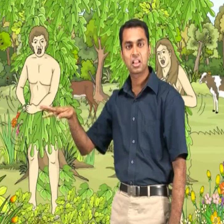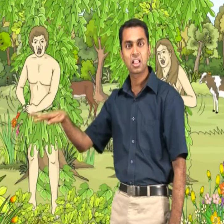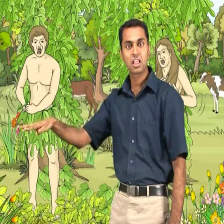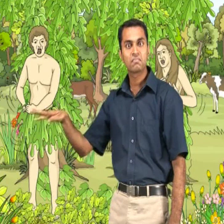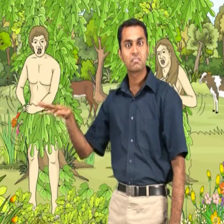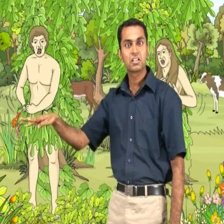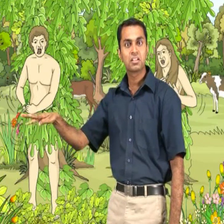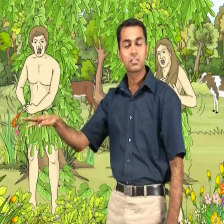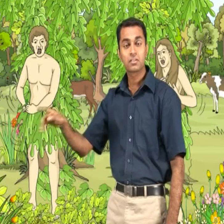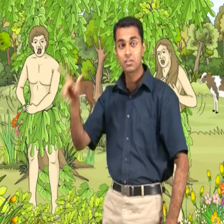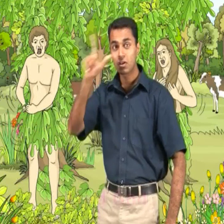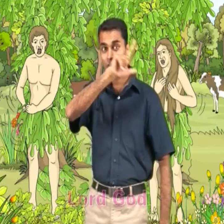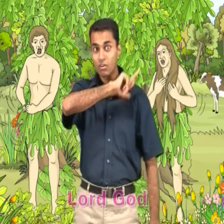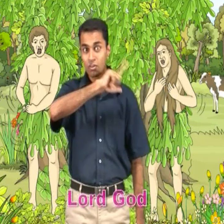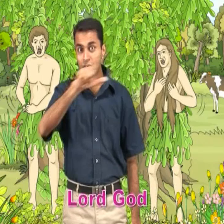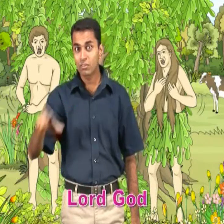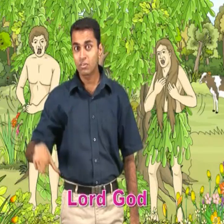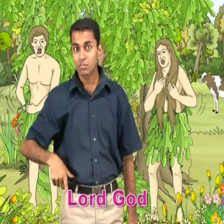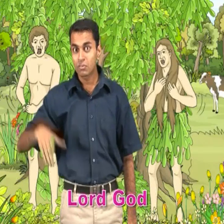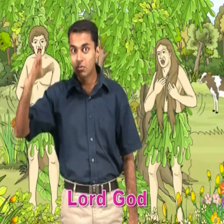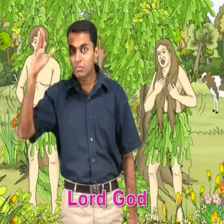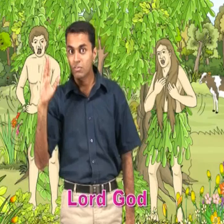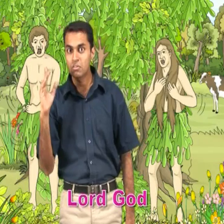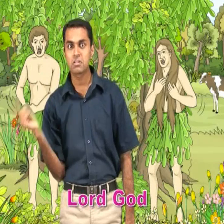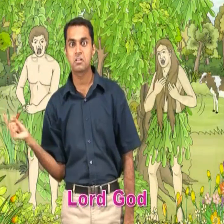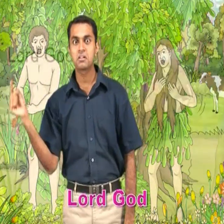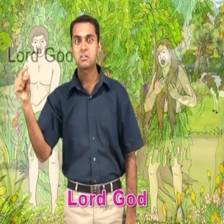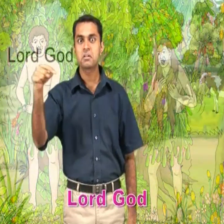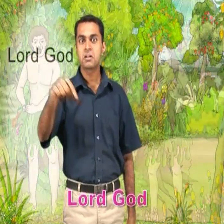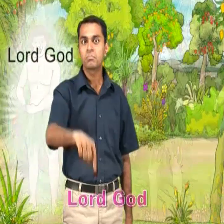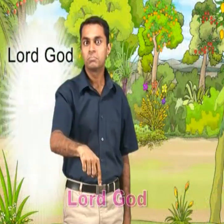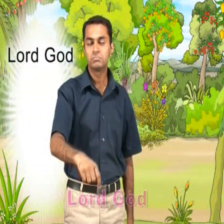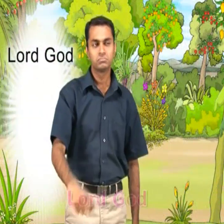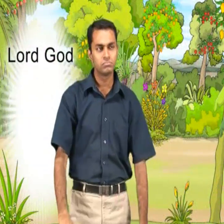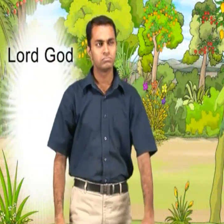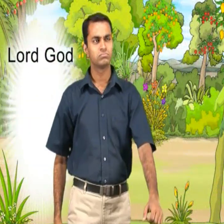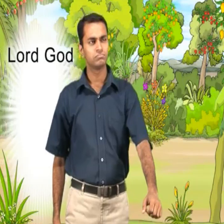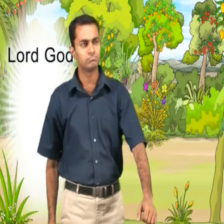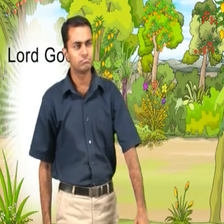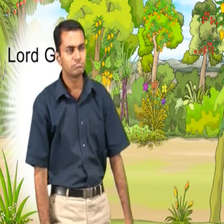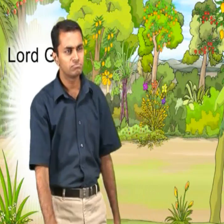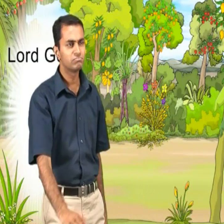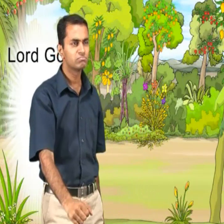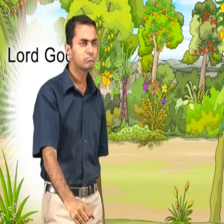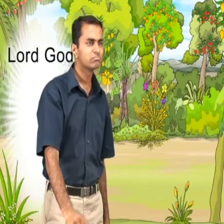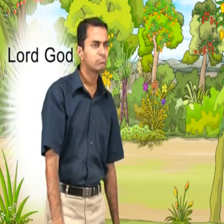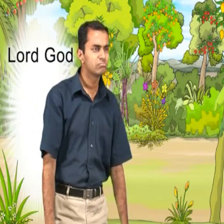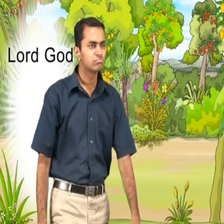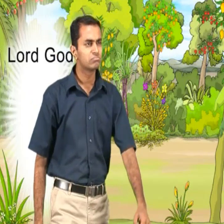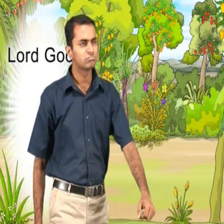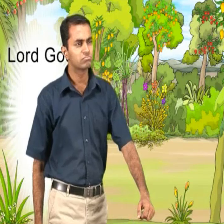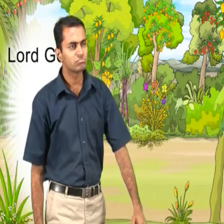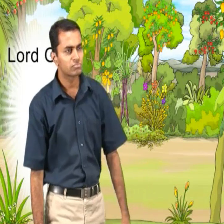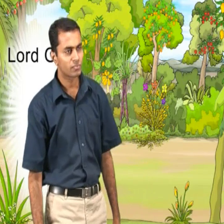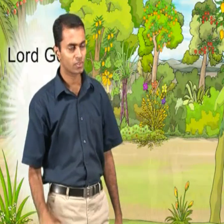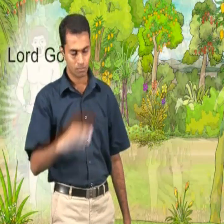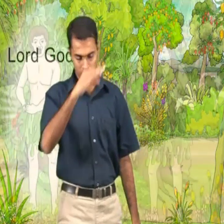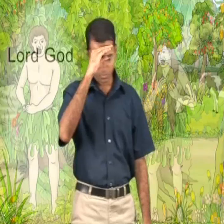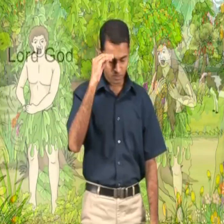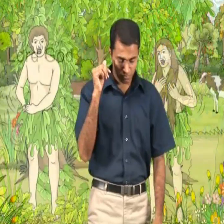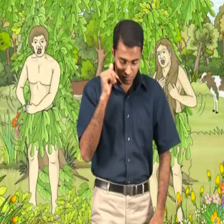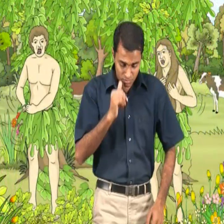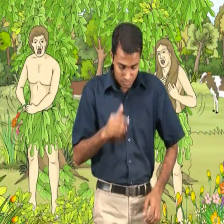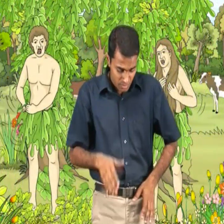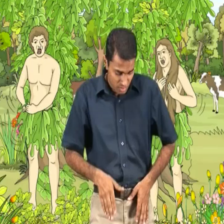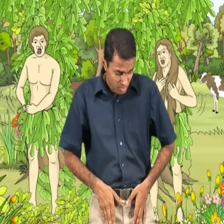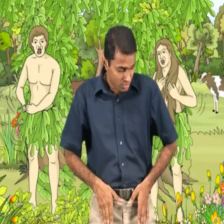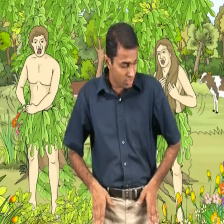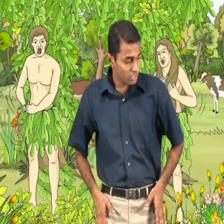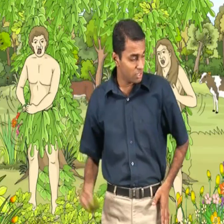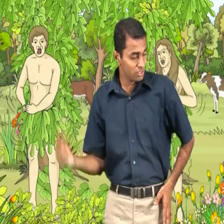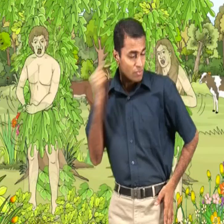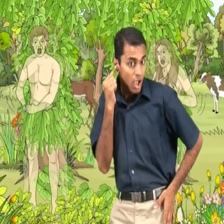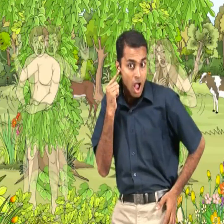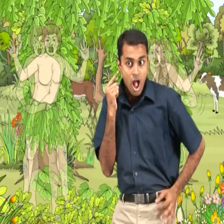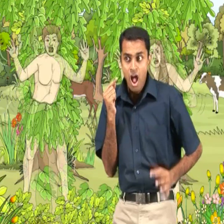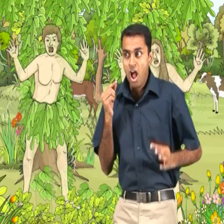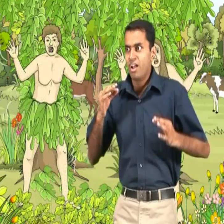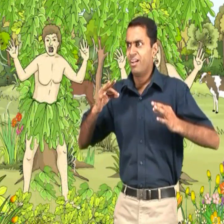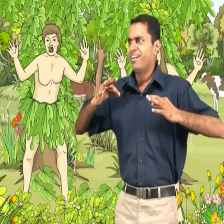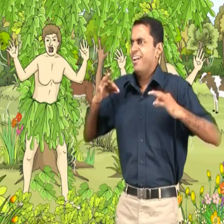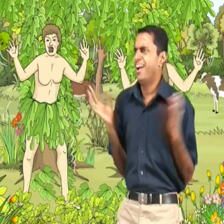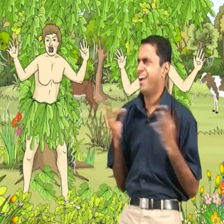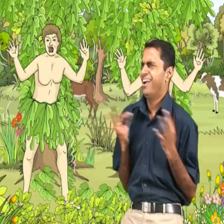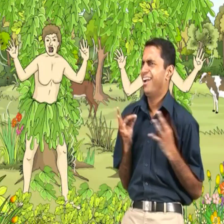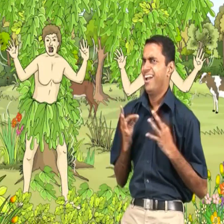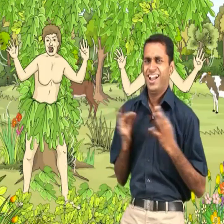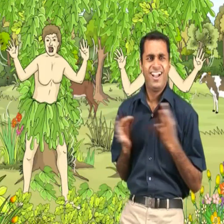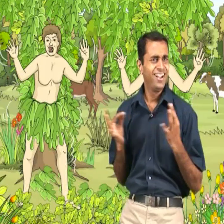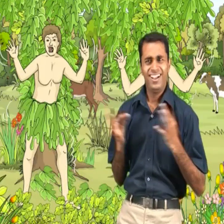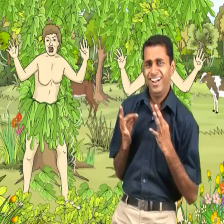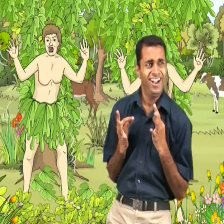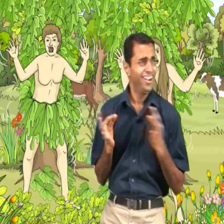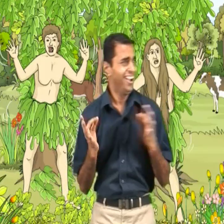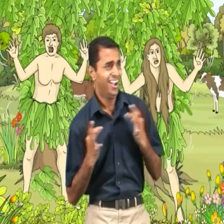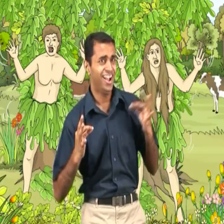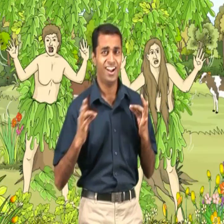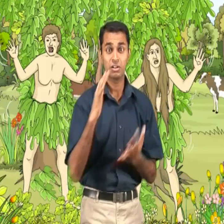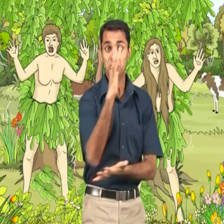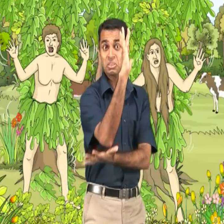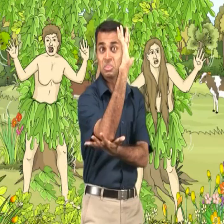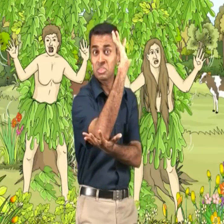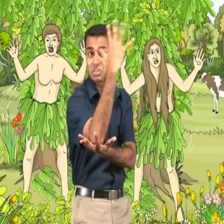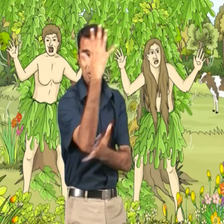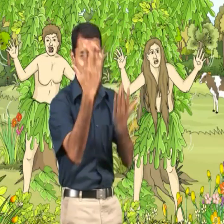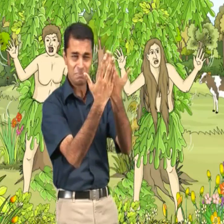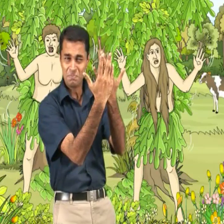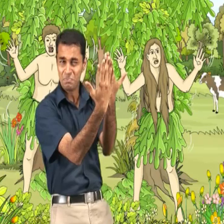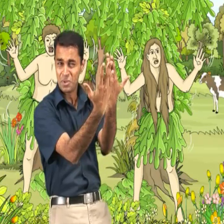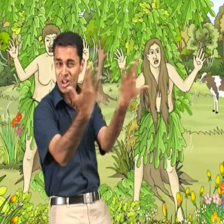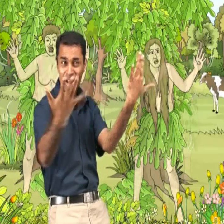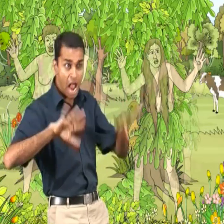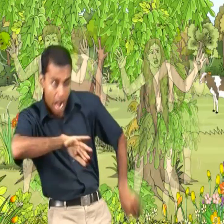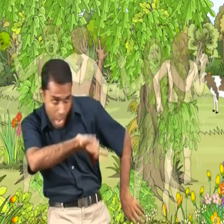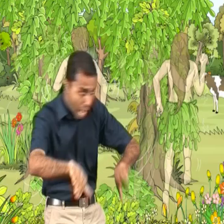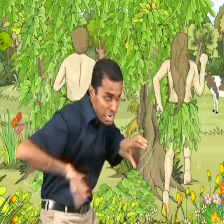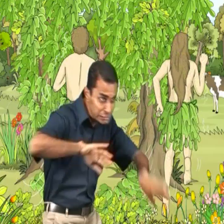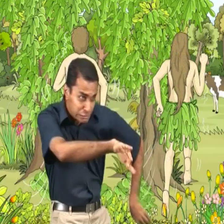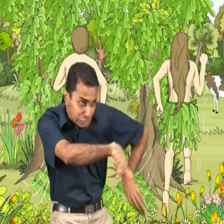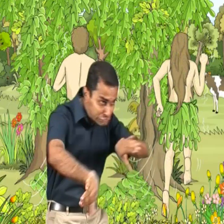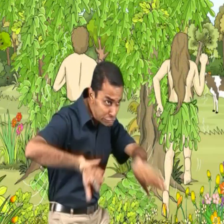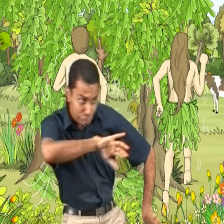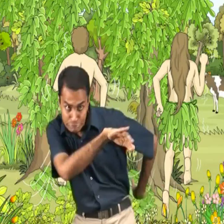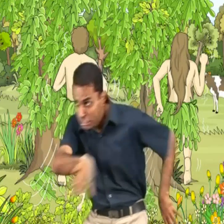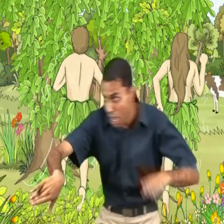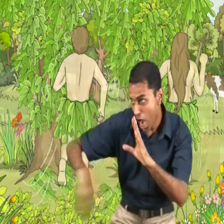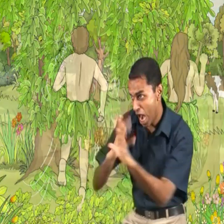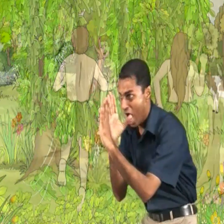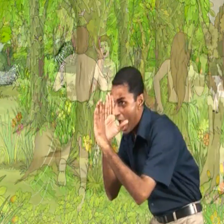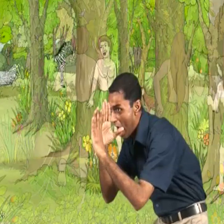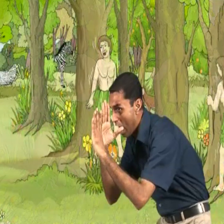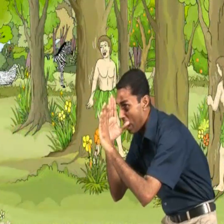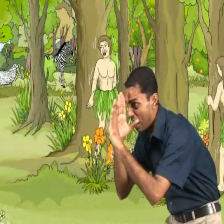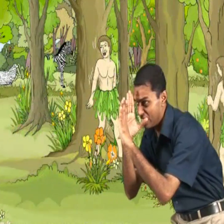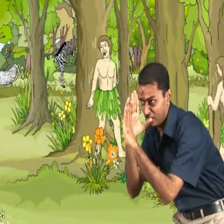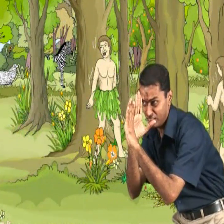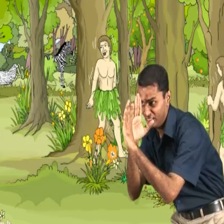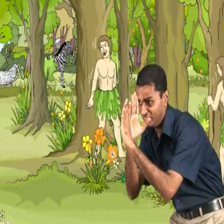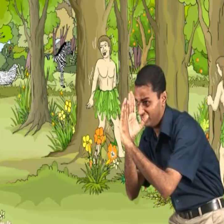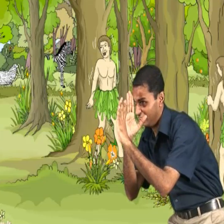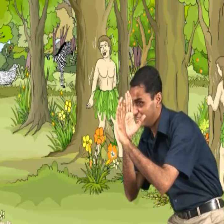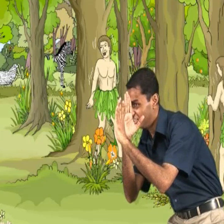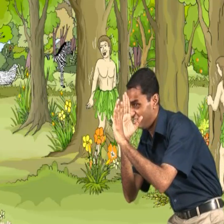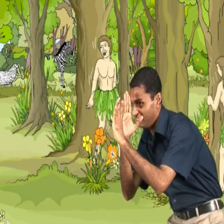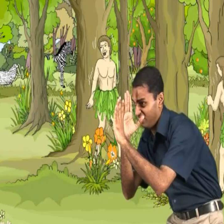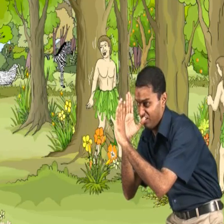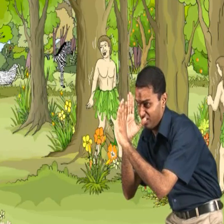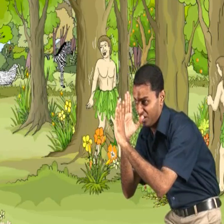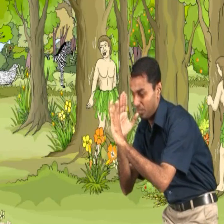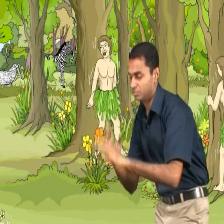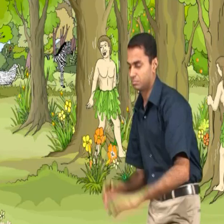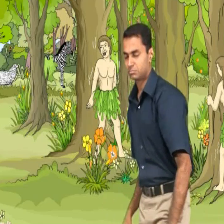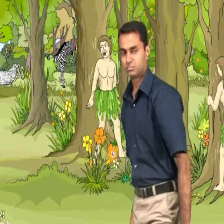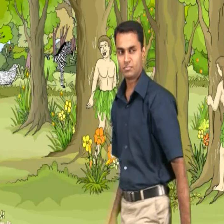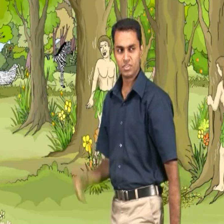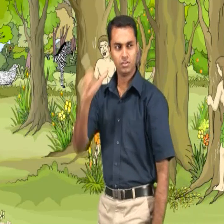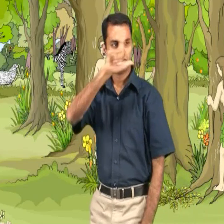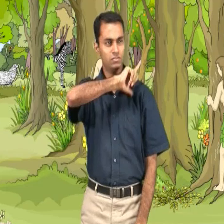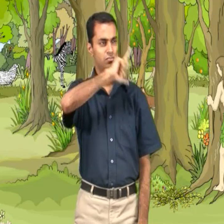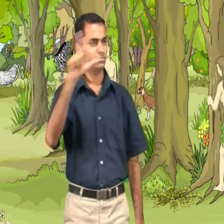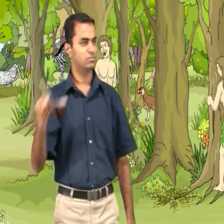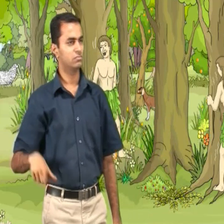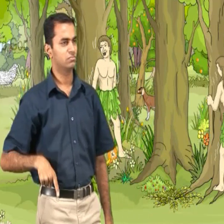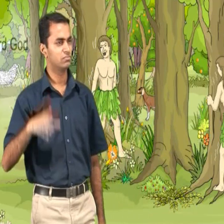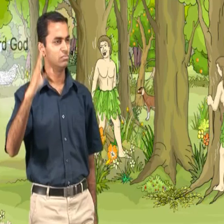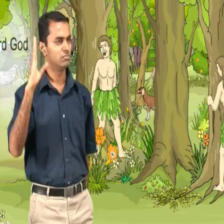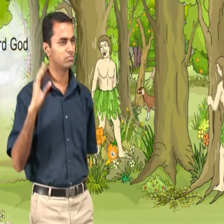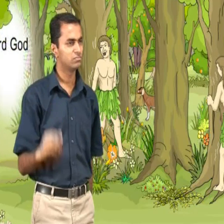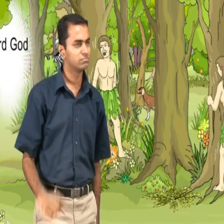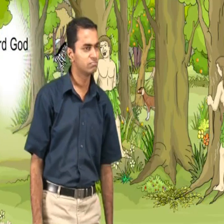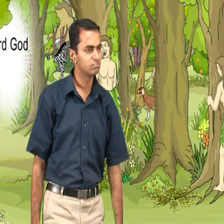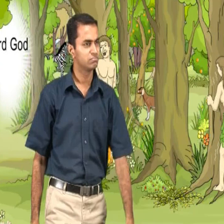Then the man and his wife heard the voice of the LORD God walking in the garden in the breeze of the day, and they hid themselves from the presence of the LORD God among the trees of the garden.